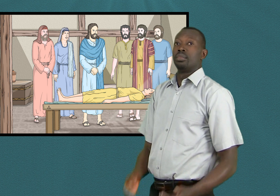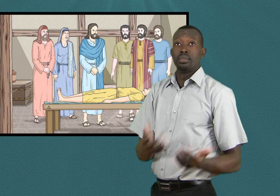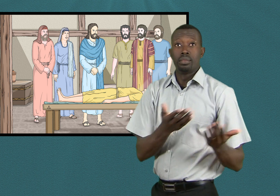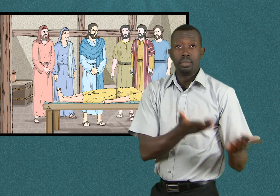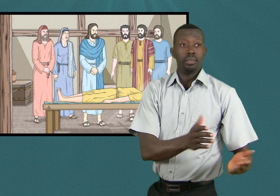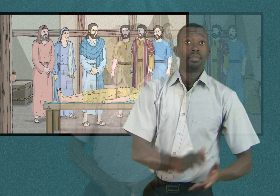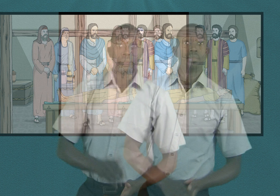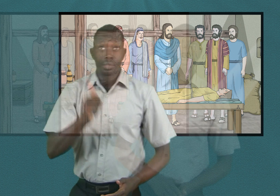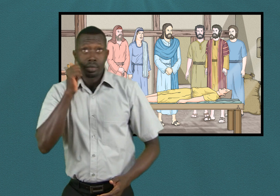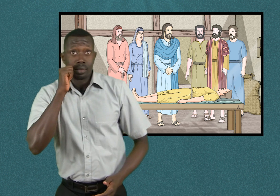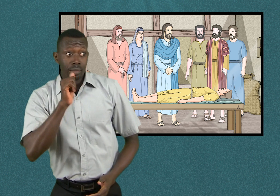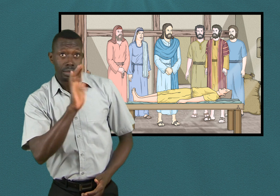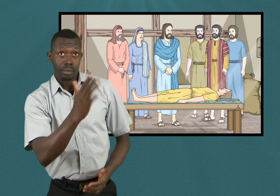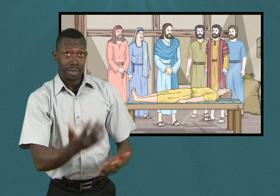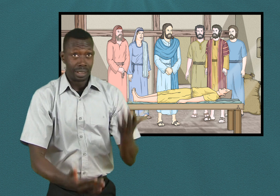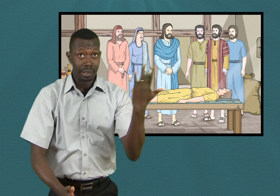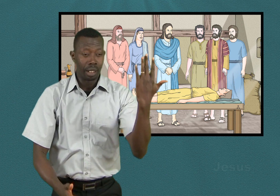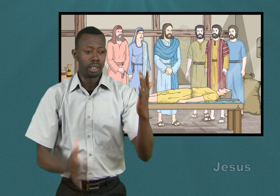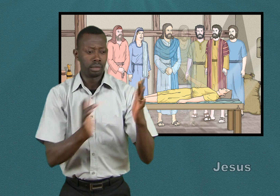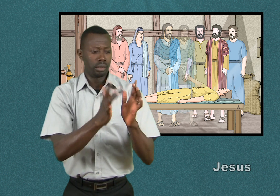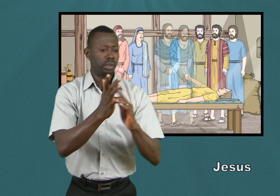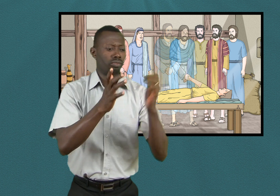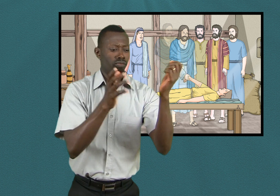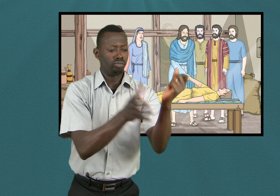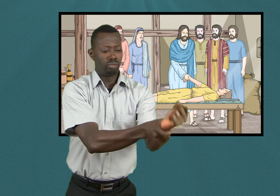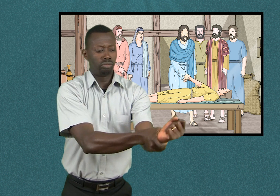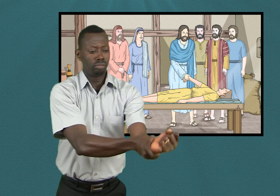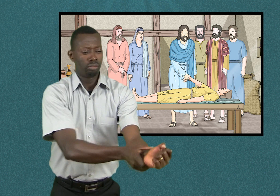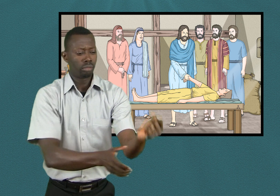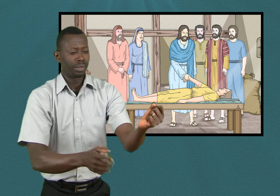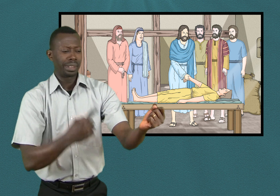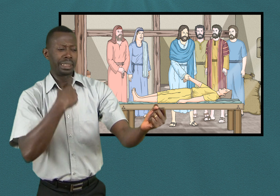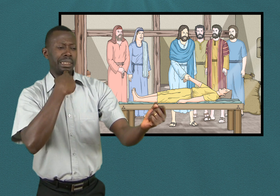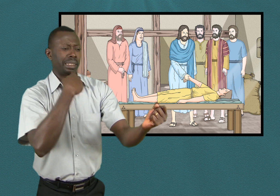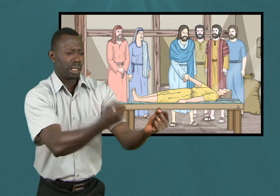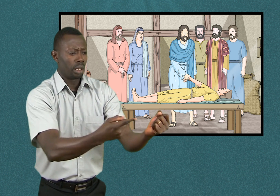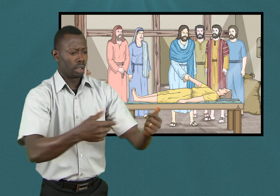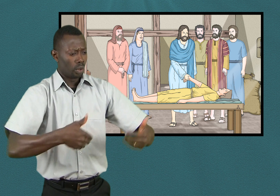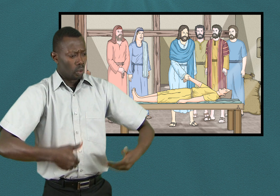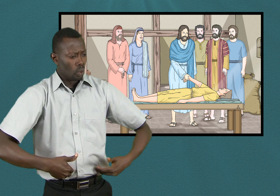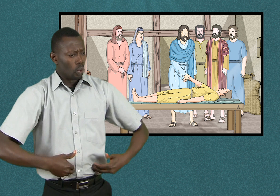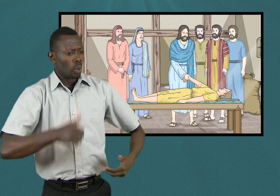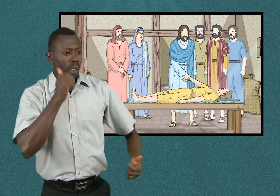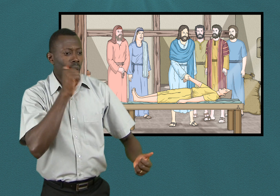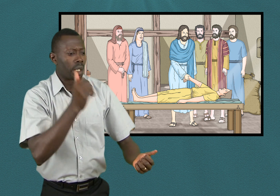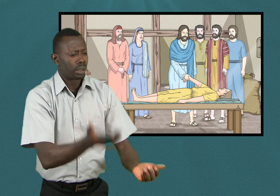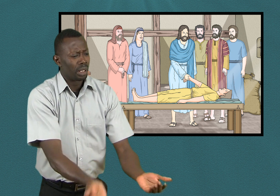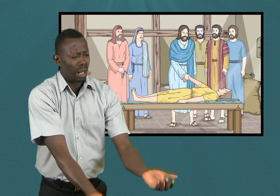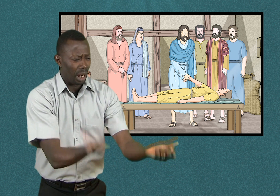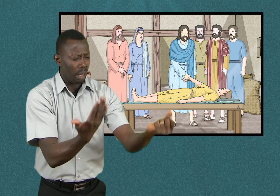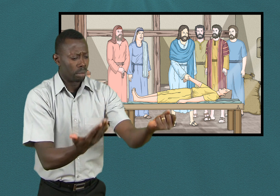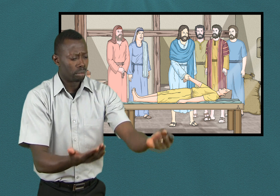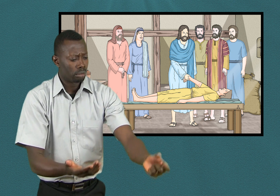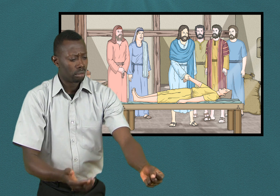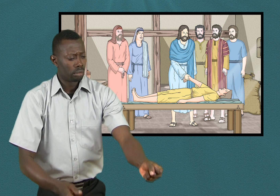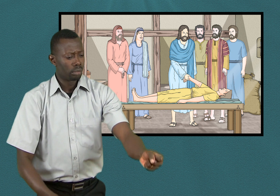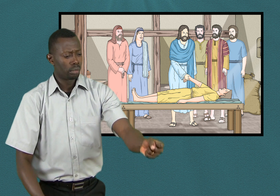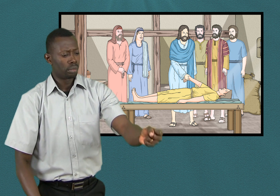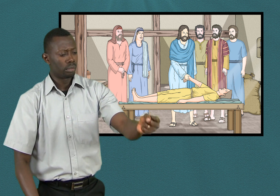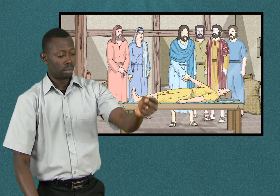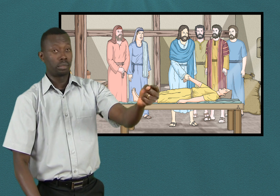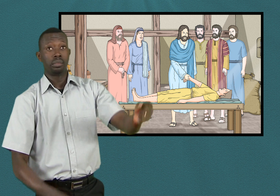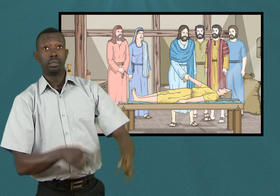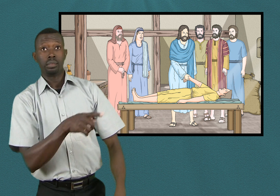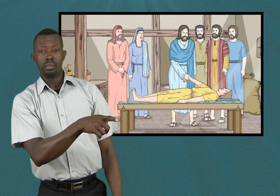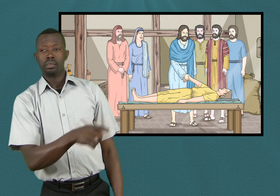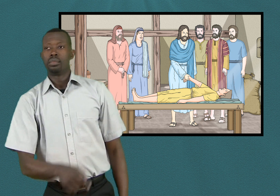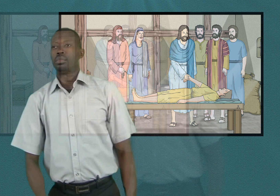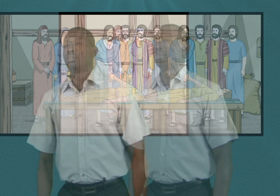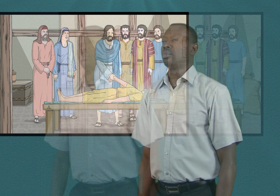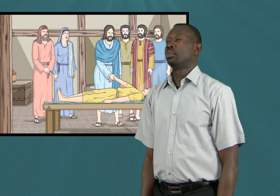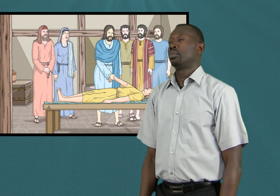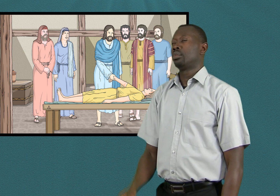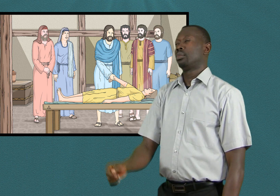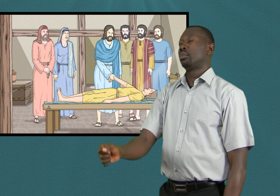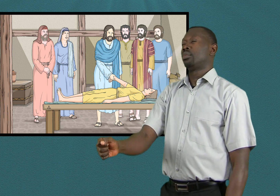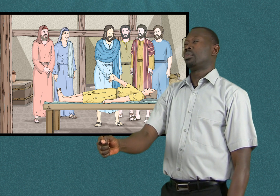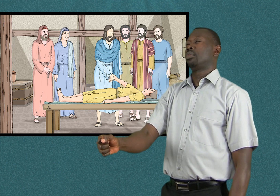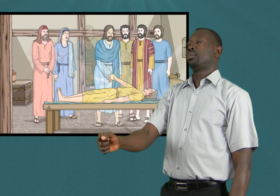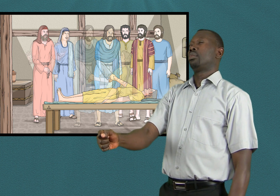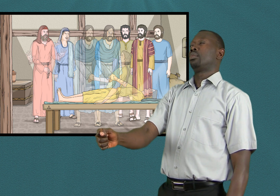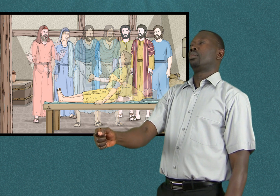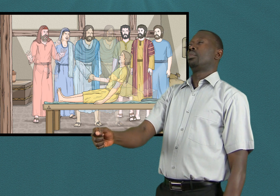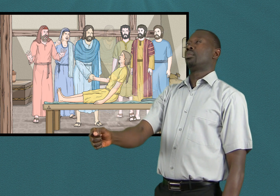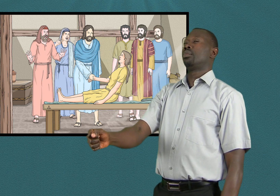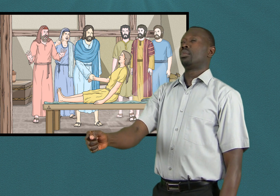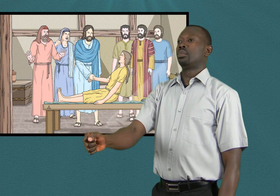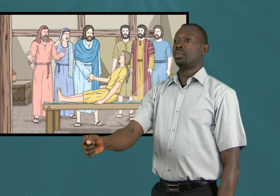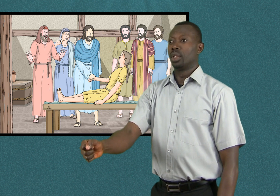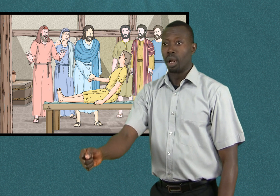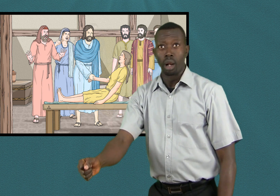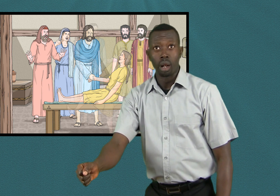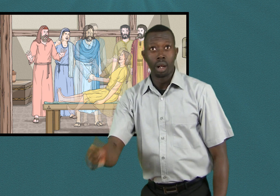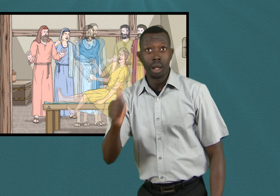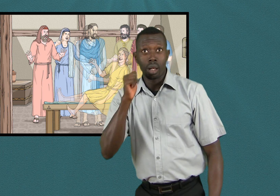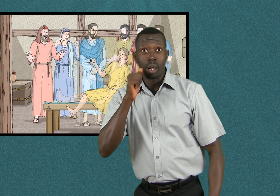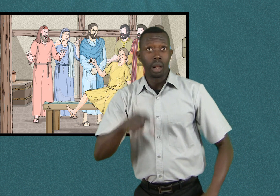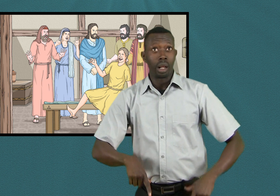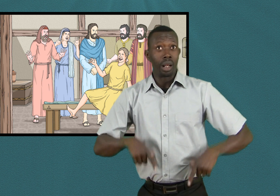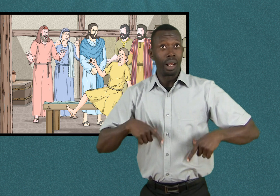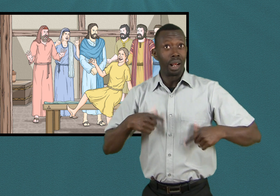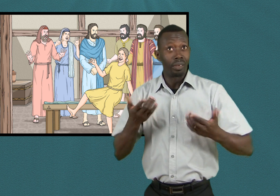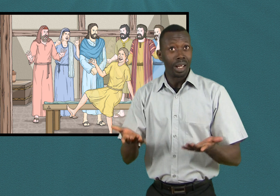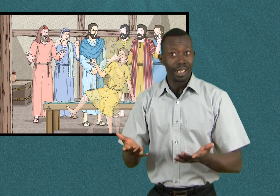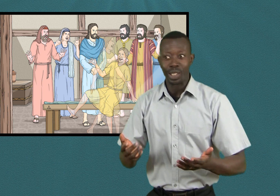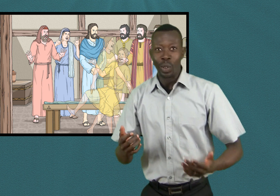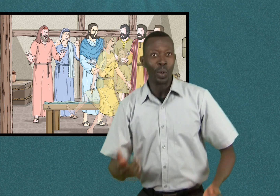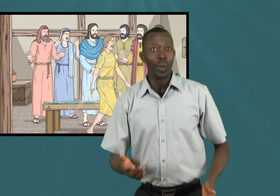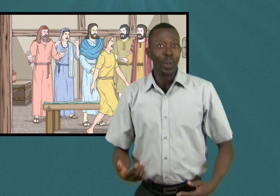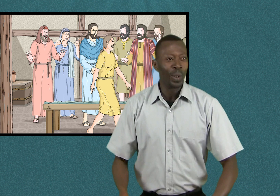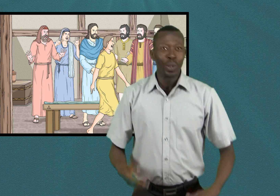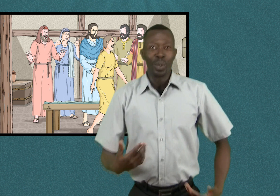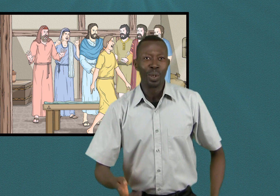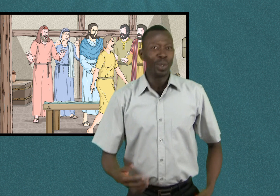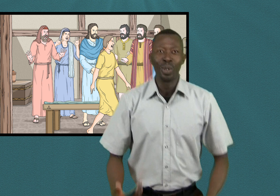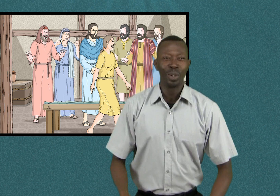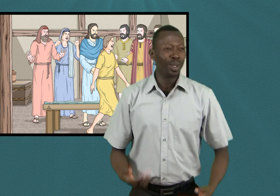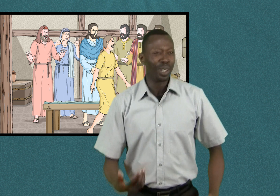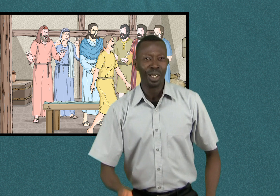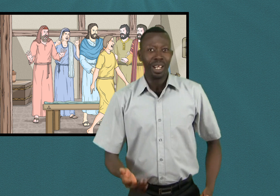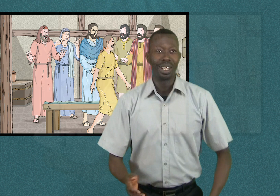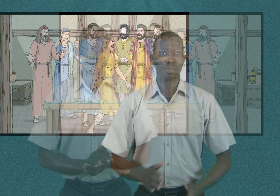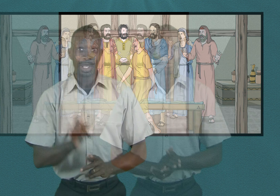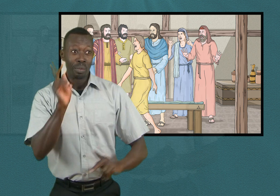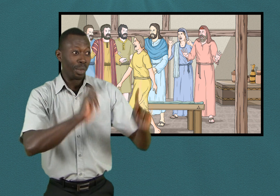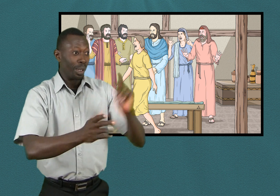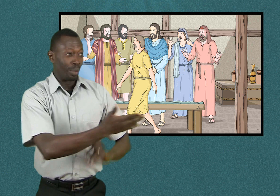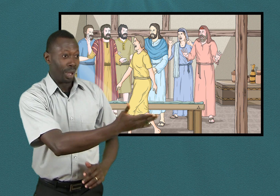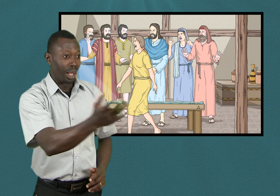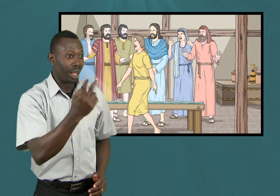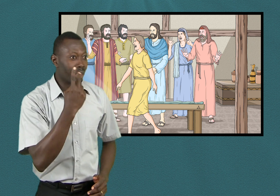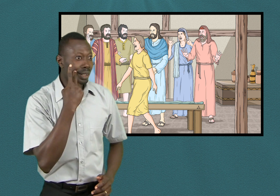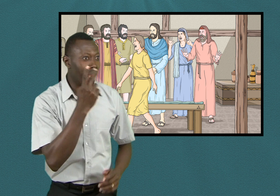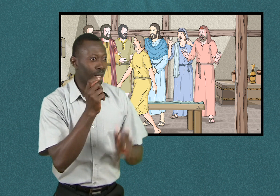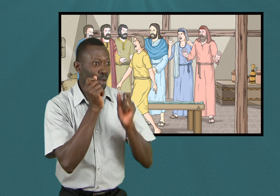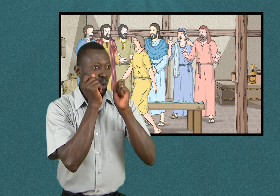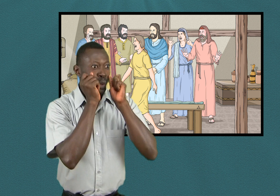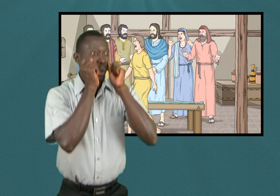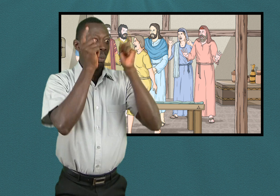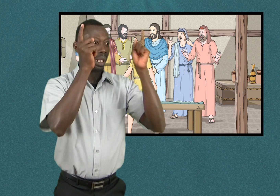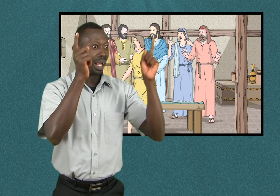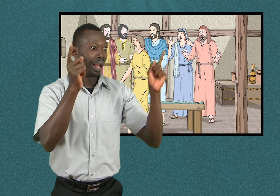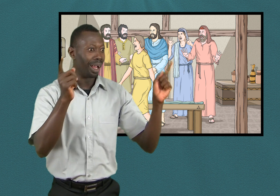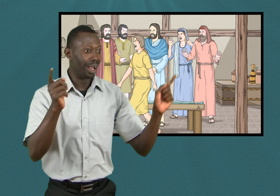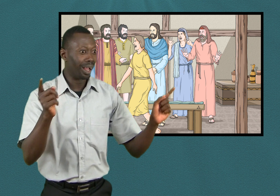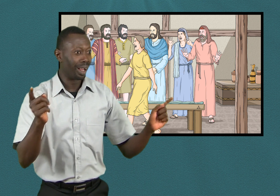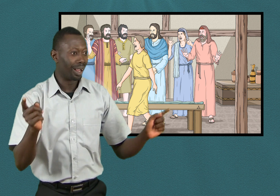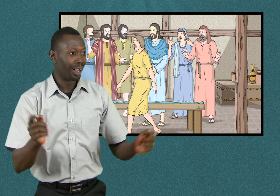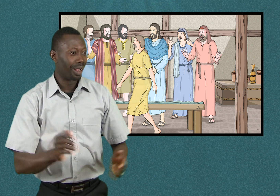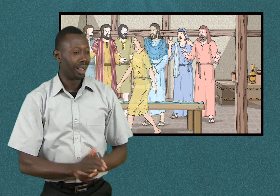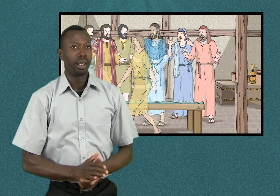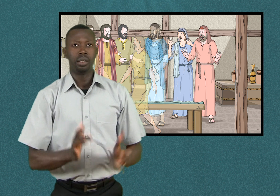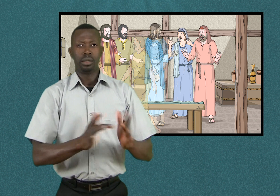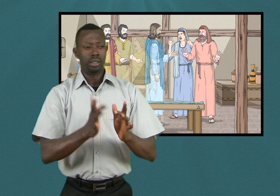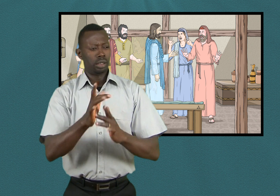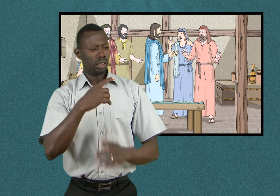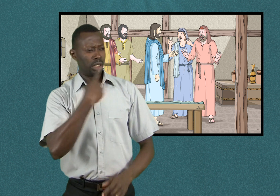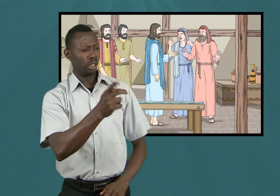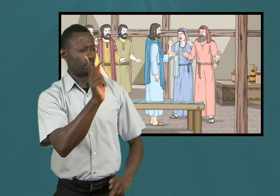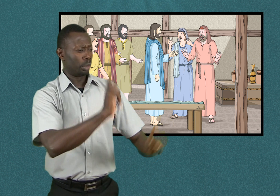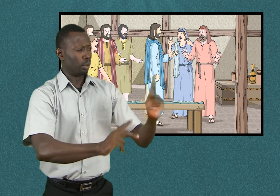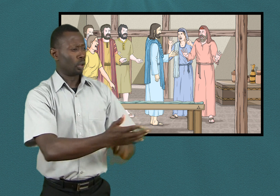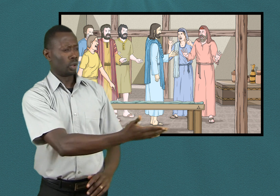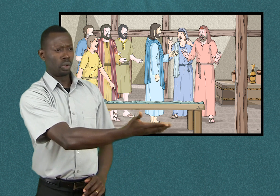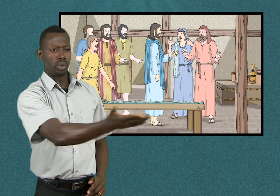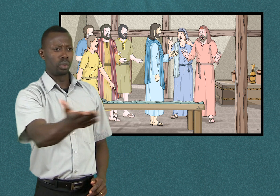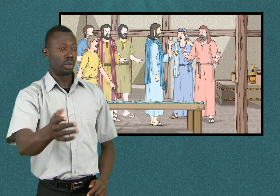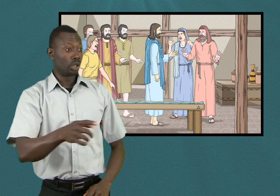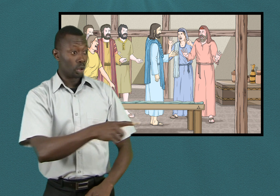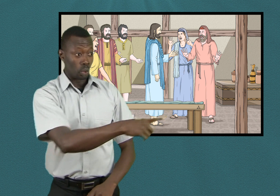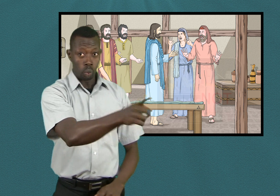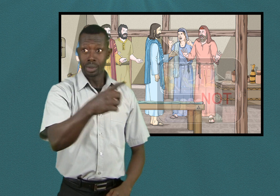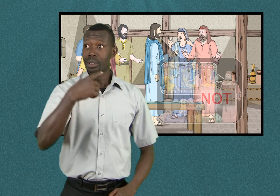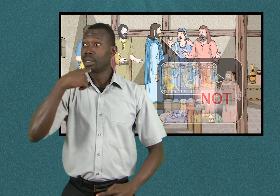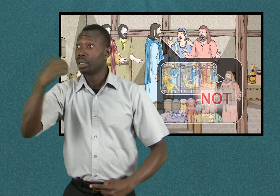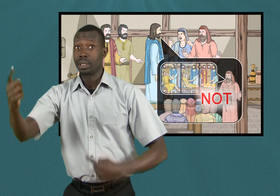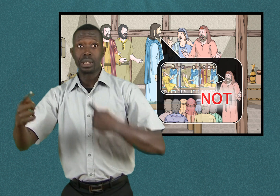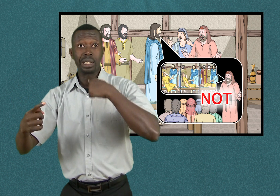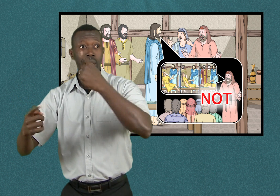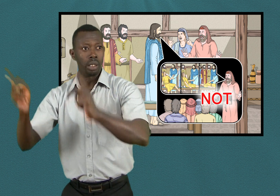Taking her by the hand, Jesus said, “Talitha koum!” which means, “Little girl, I say to you, get up!” Immediately the girl got up and began to walk around. She was twelve years old, and at once they were utterly astounded.